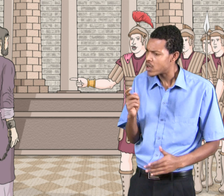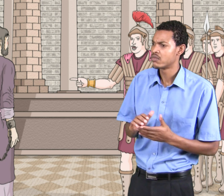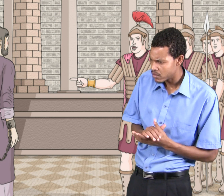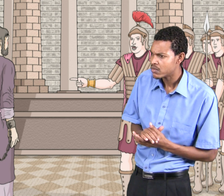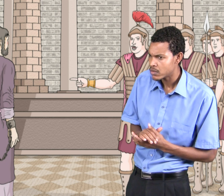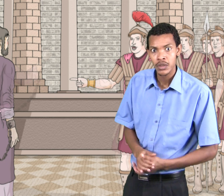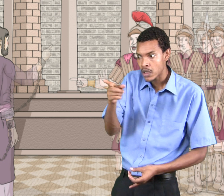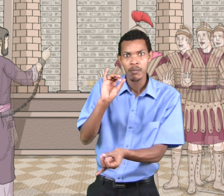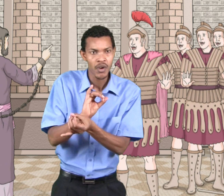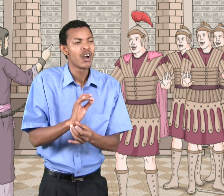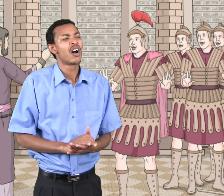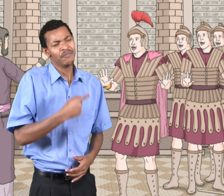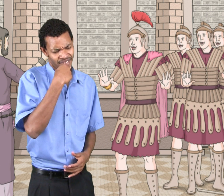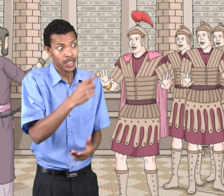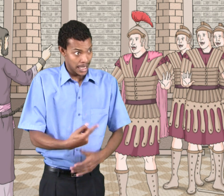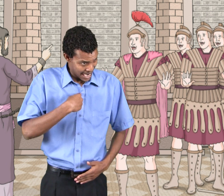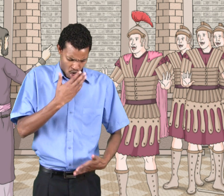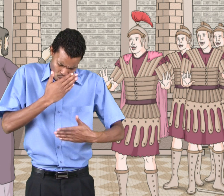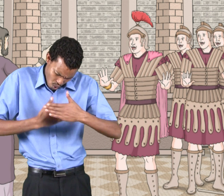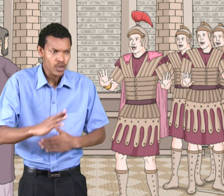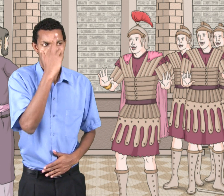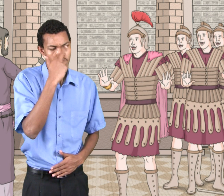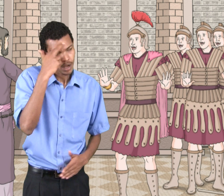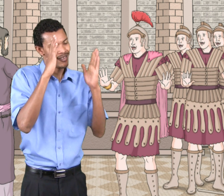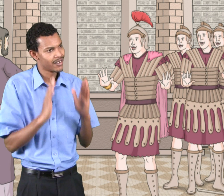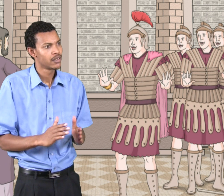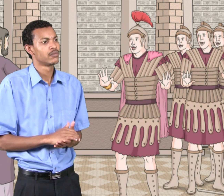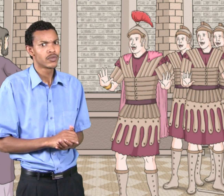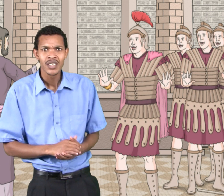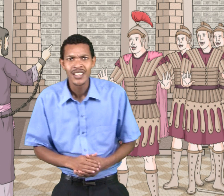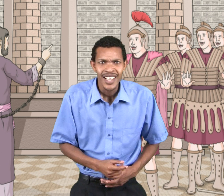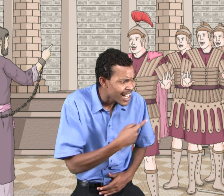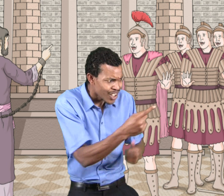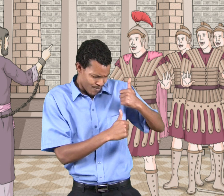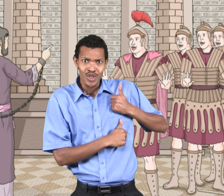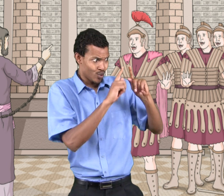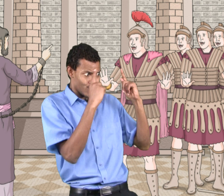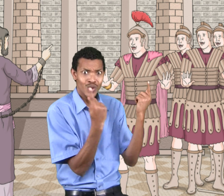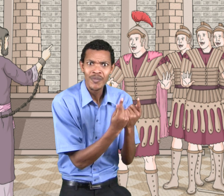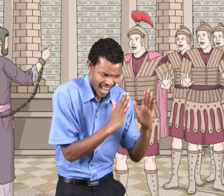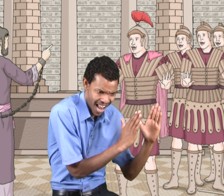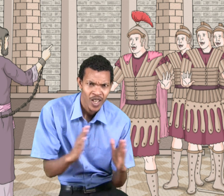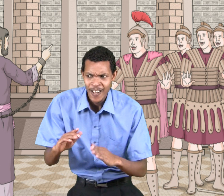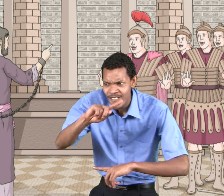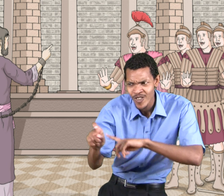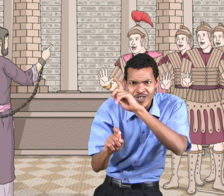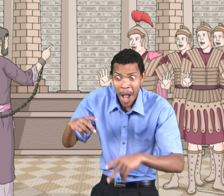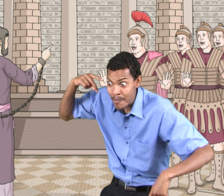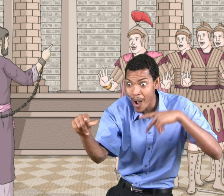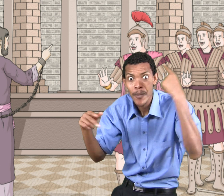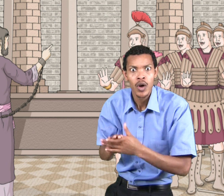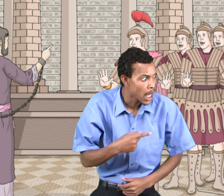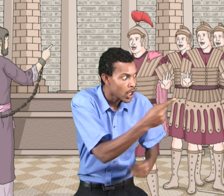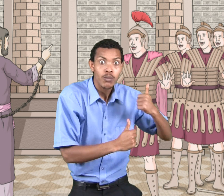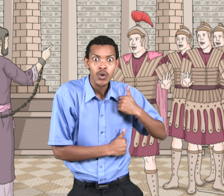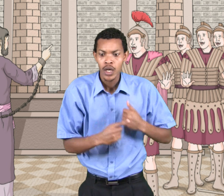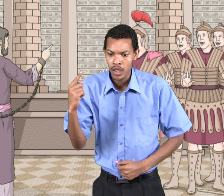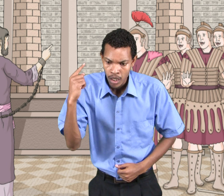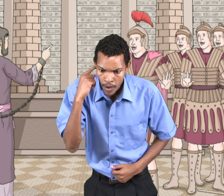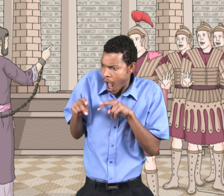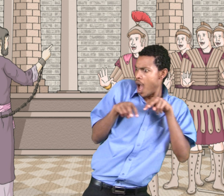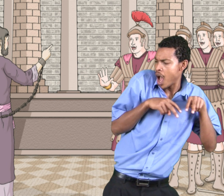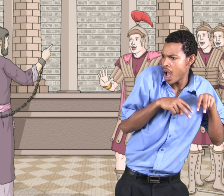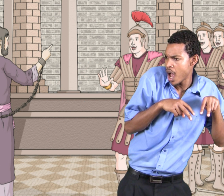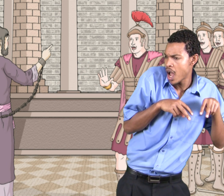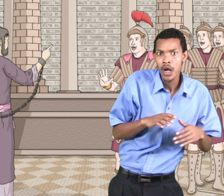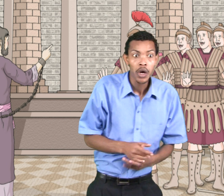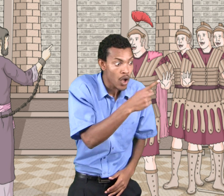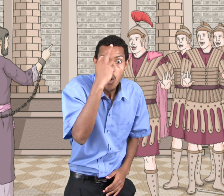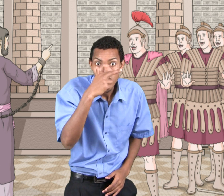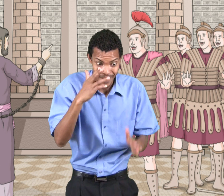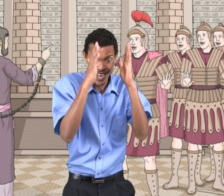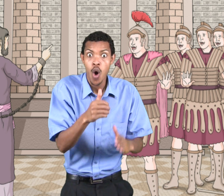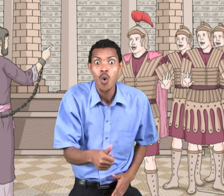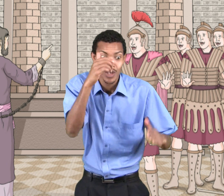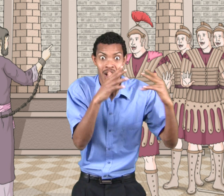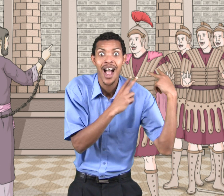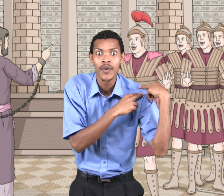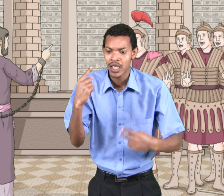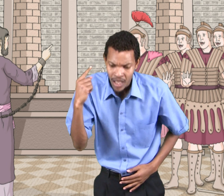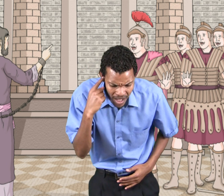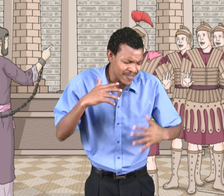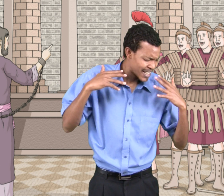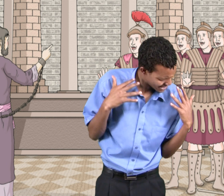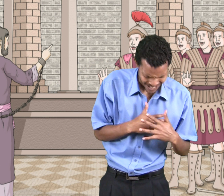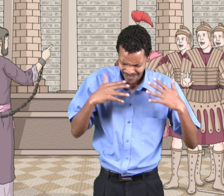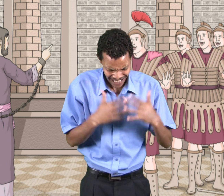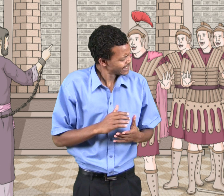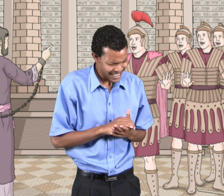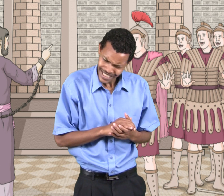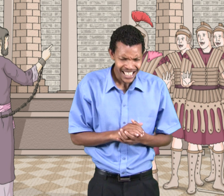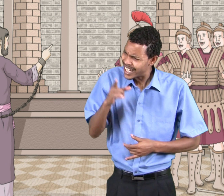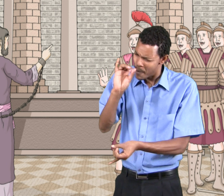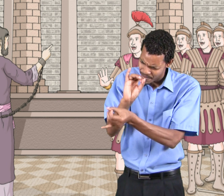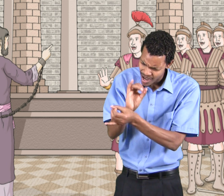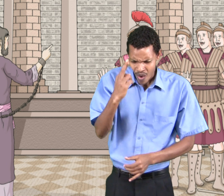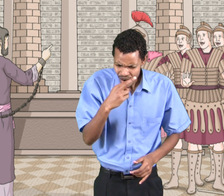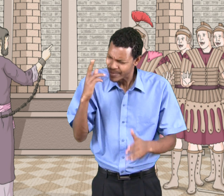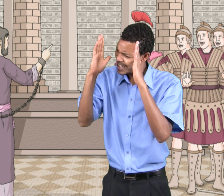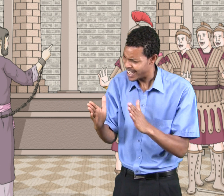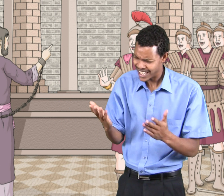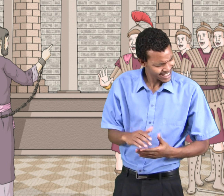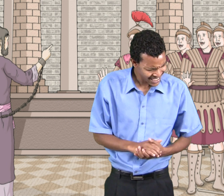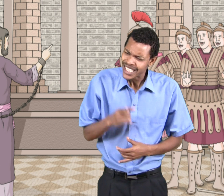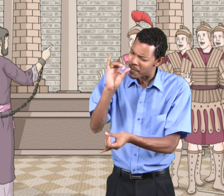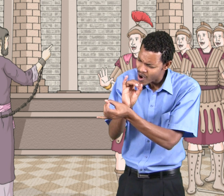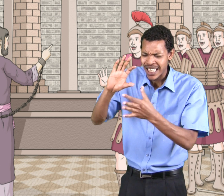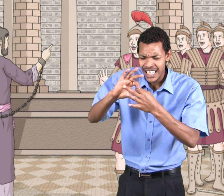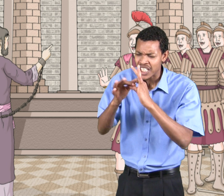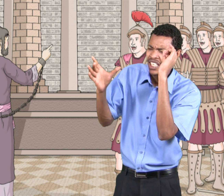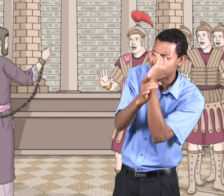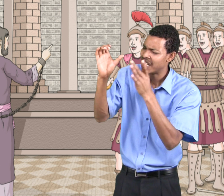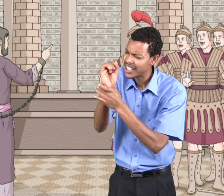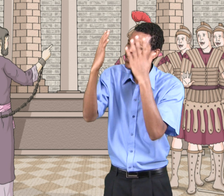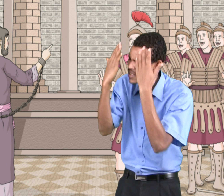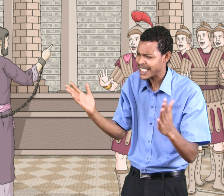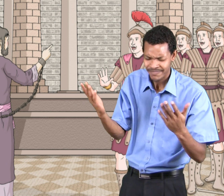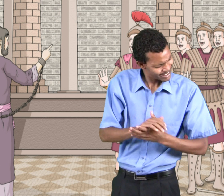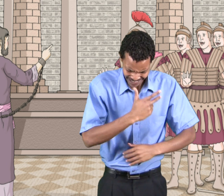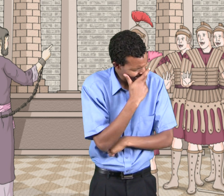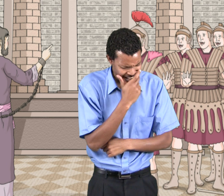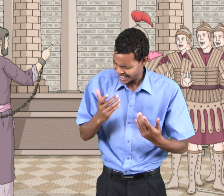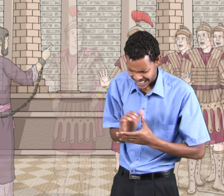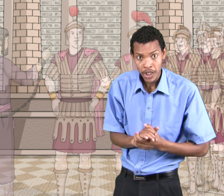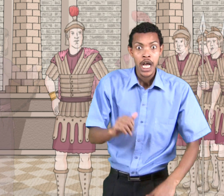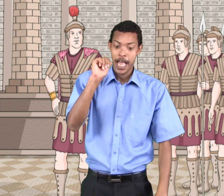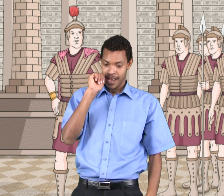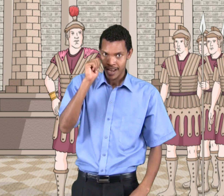Then those who were about to interrogate Paul stepped back, and the commander himself was alarmed when he realized that he had put a Roman citizen in chains.